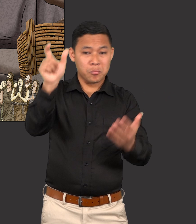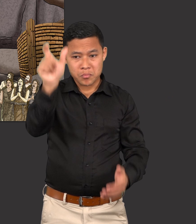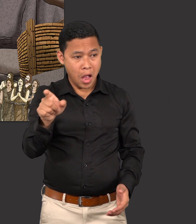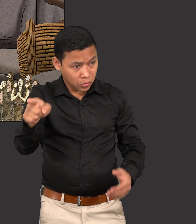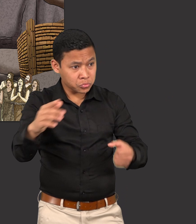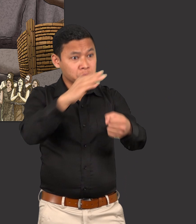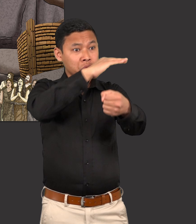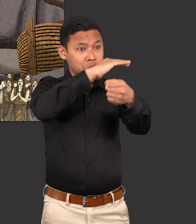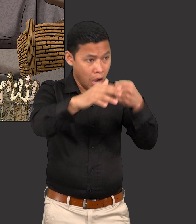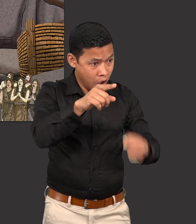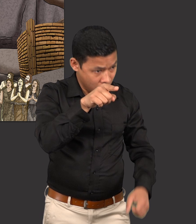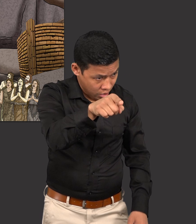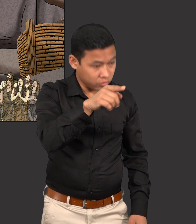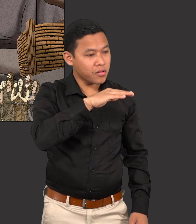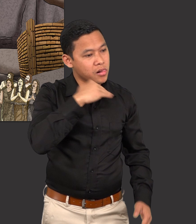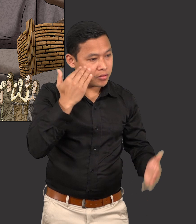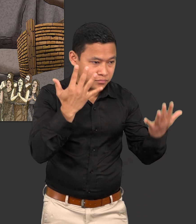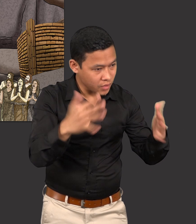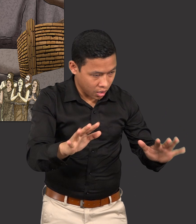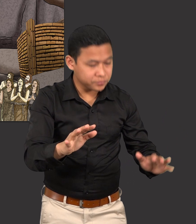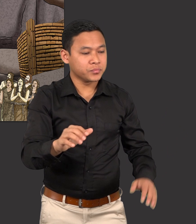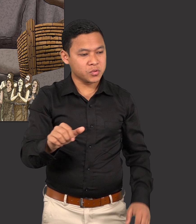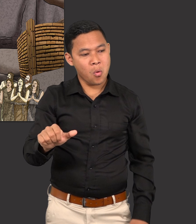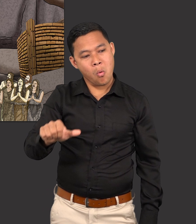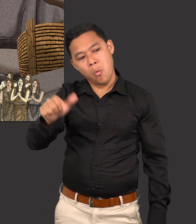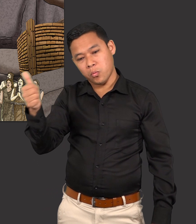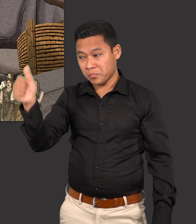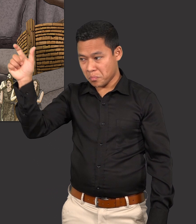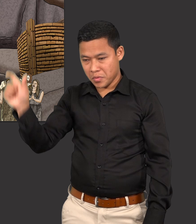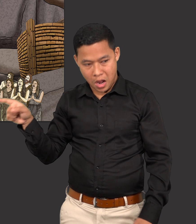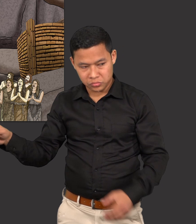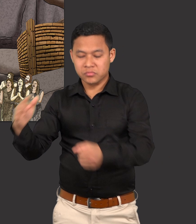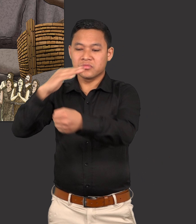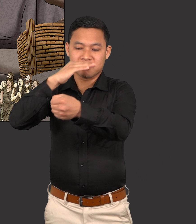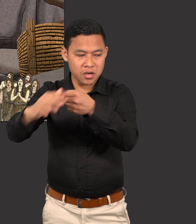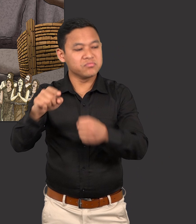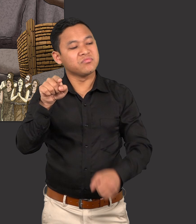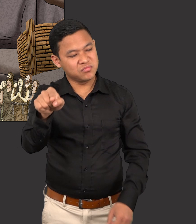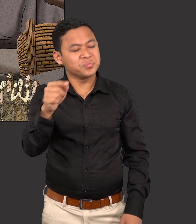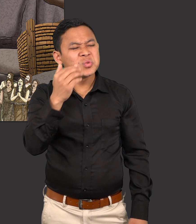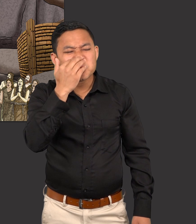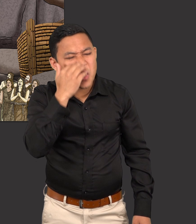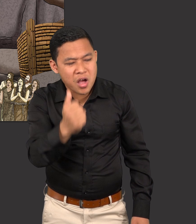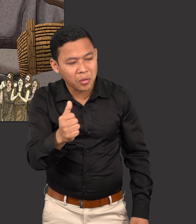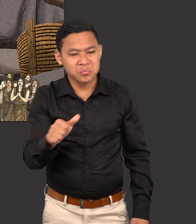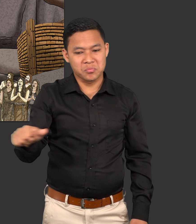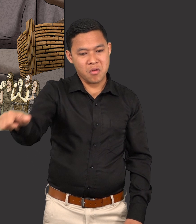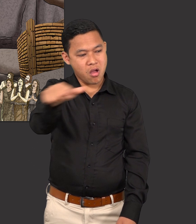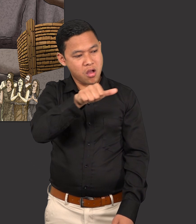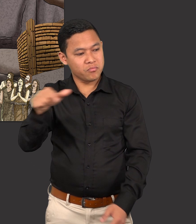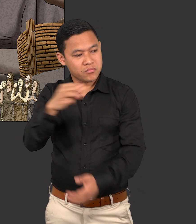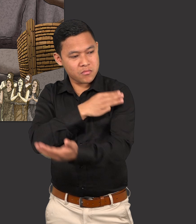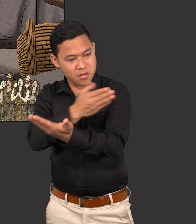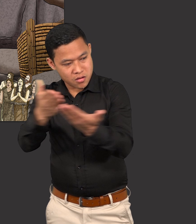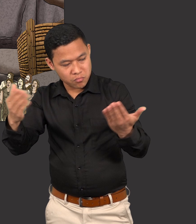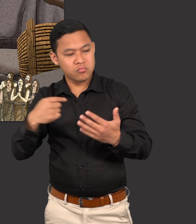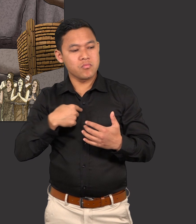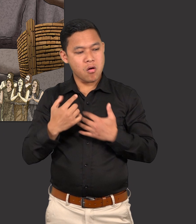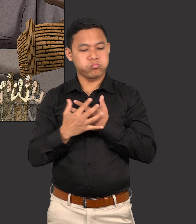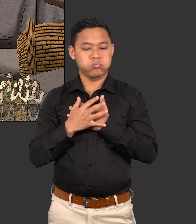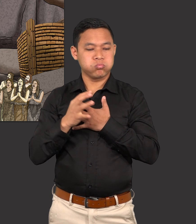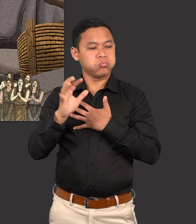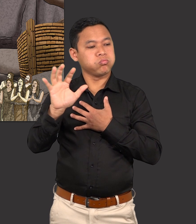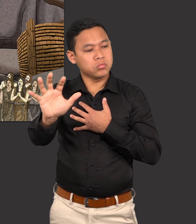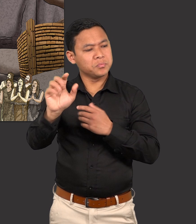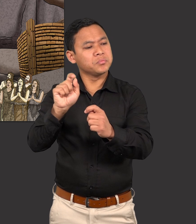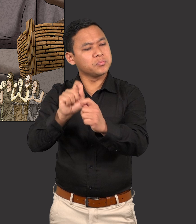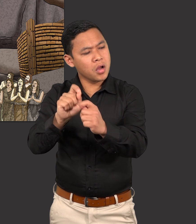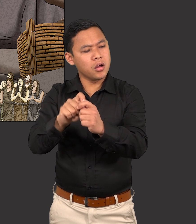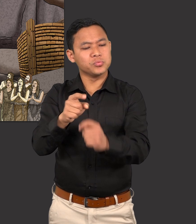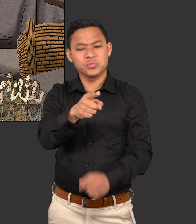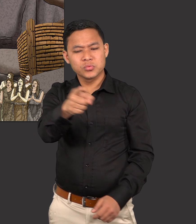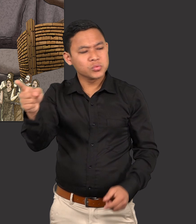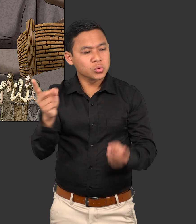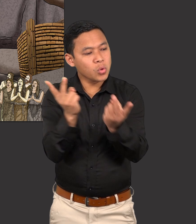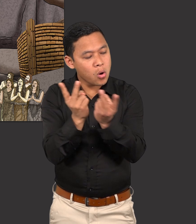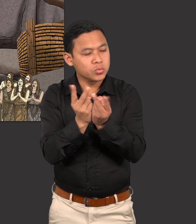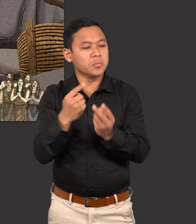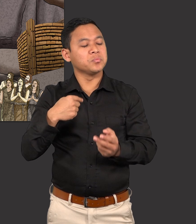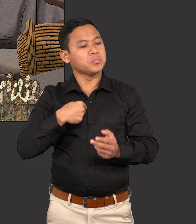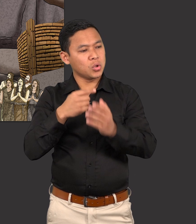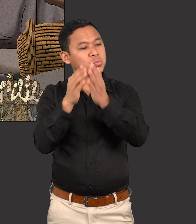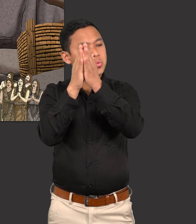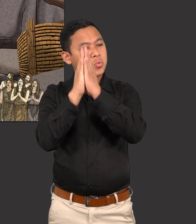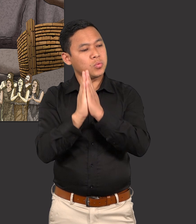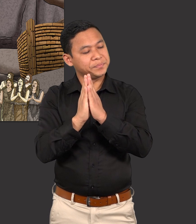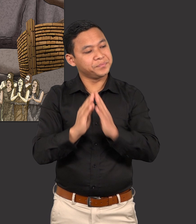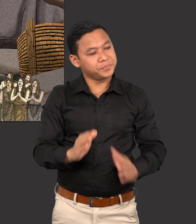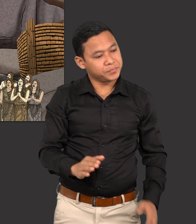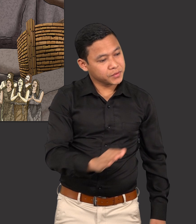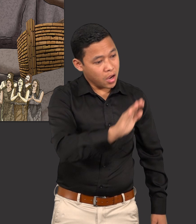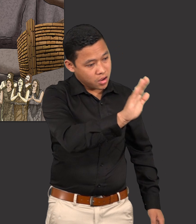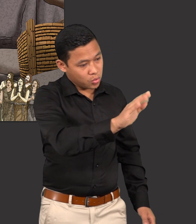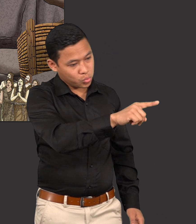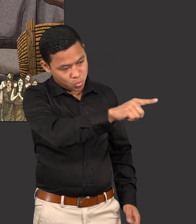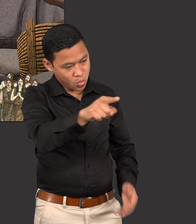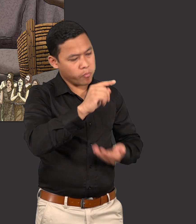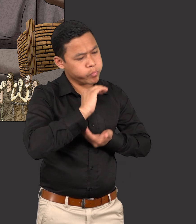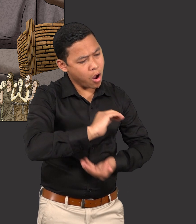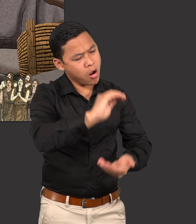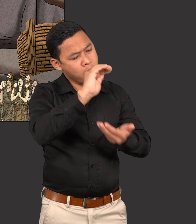spread out across the earth and multiply upon it.”